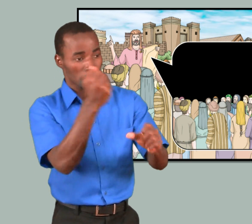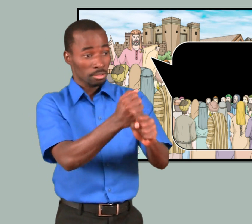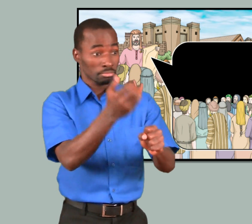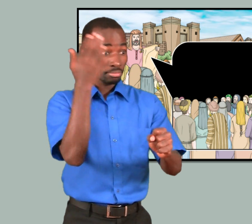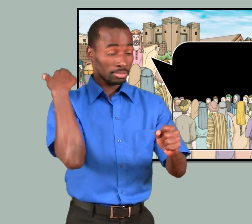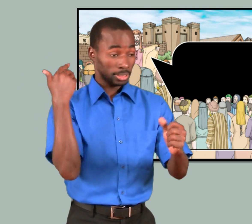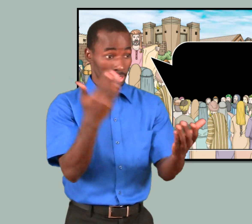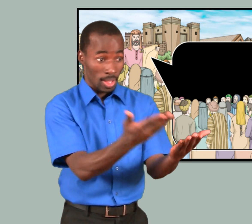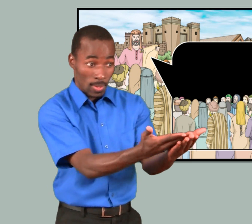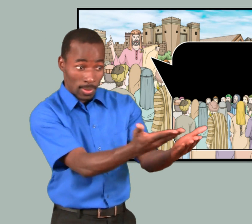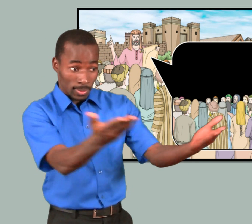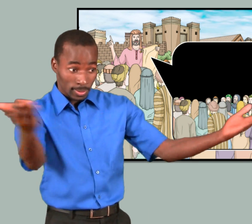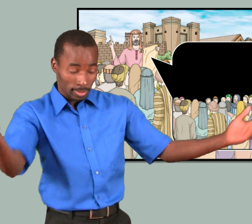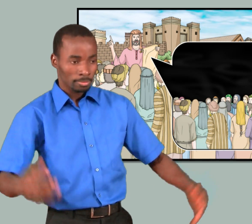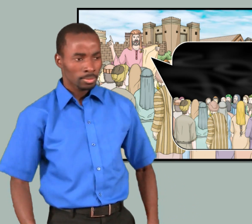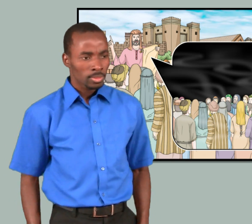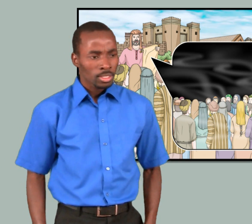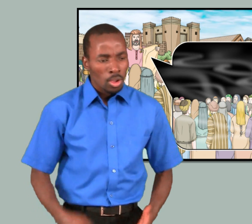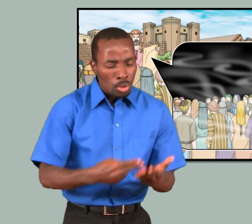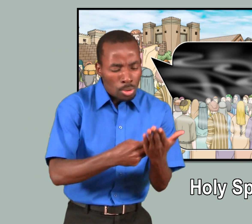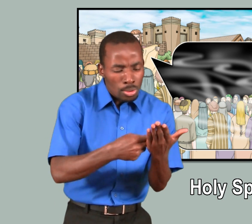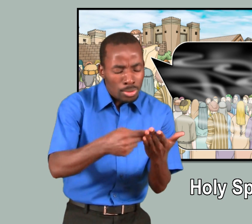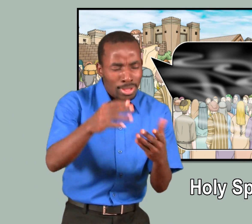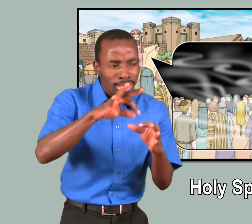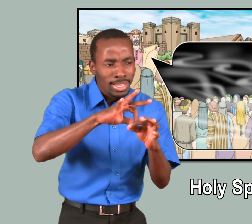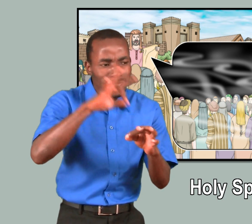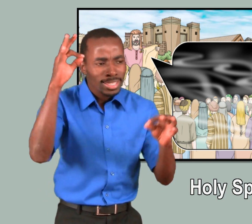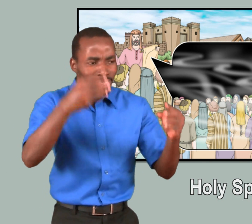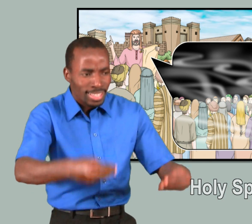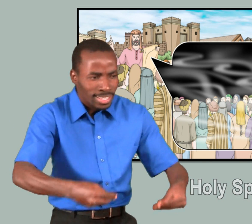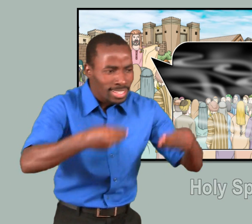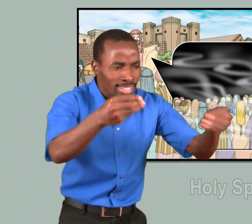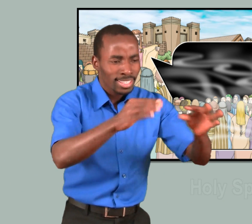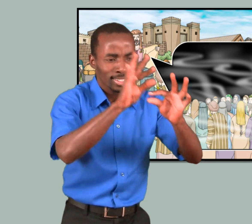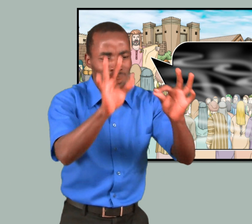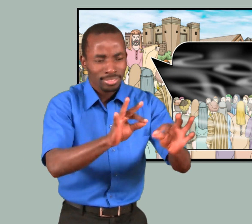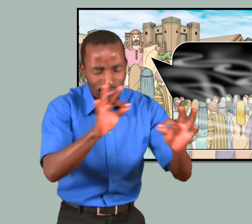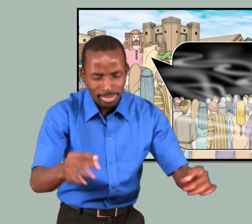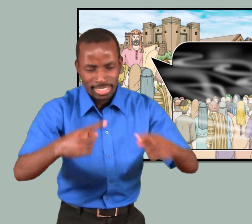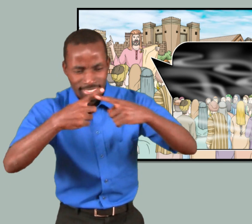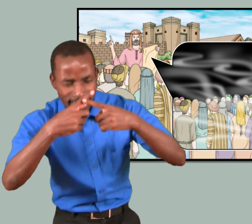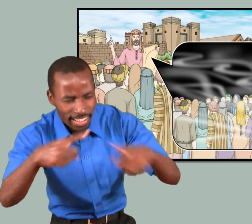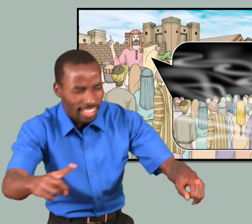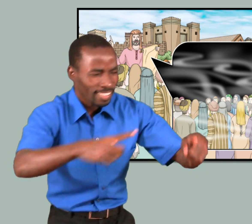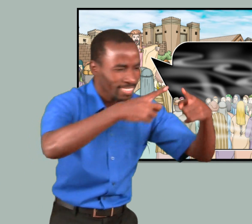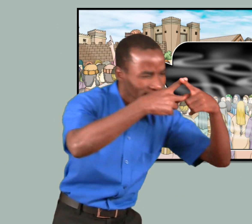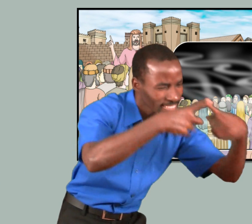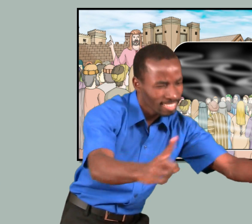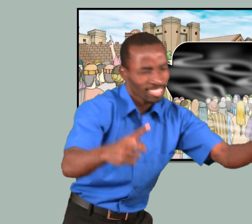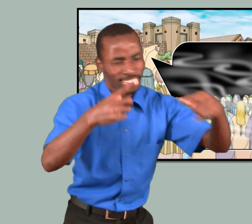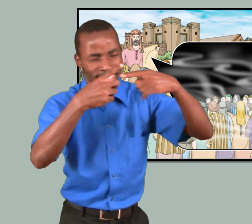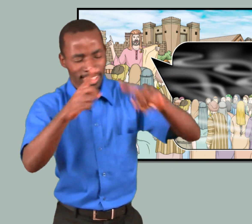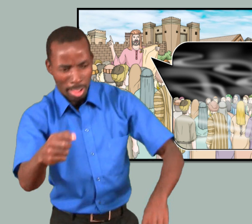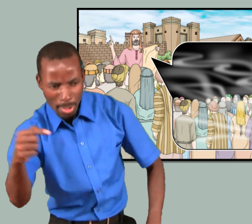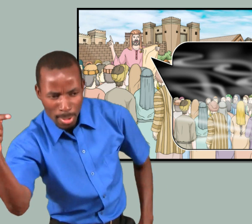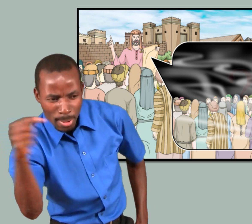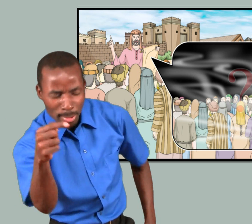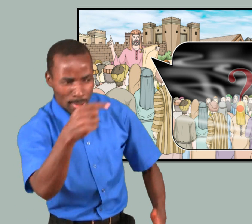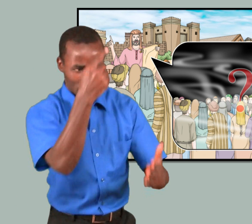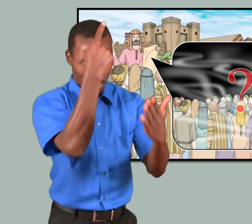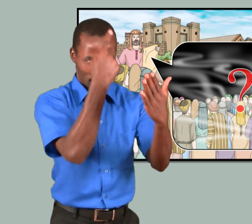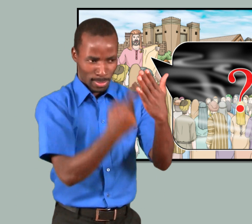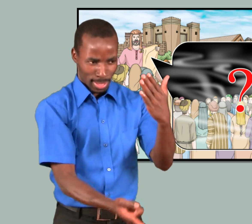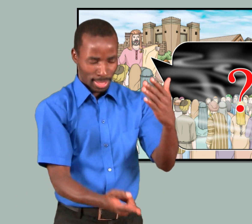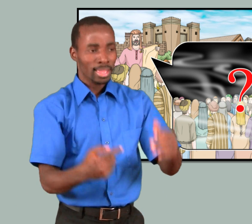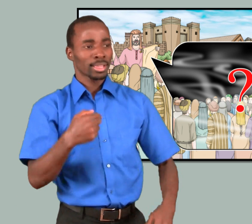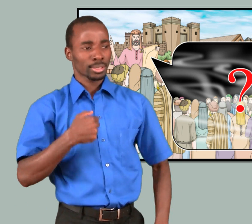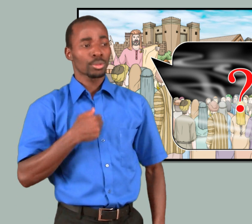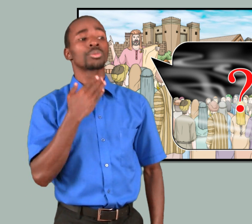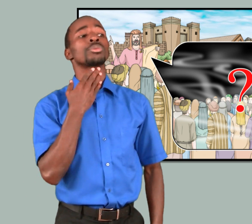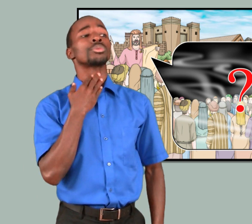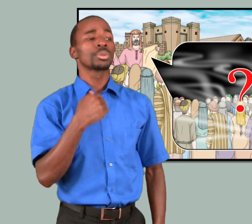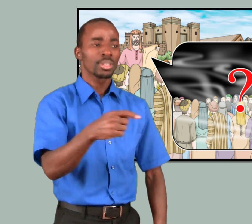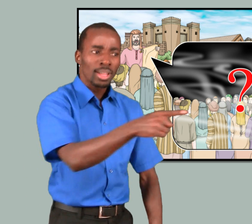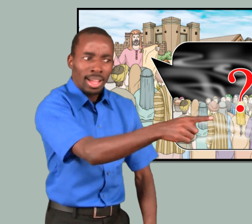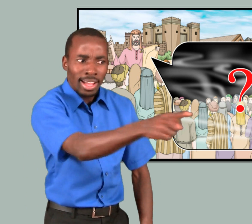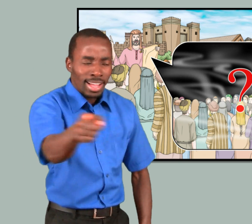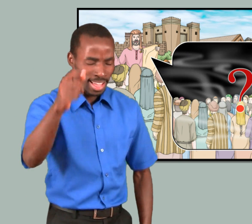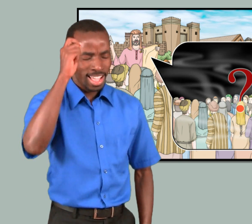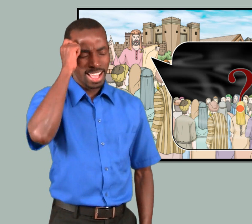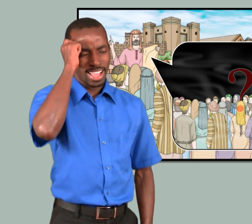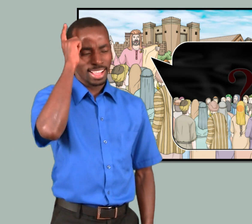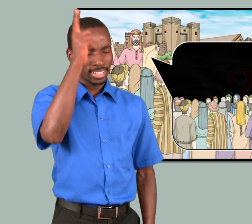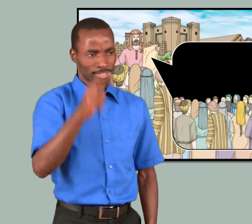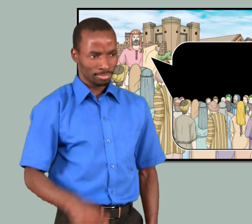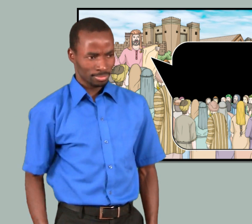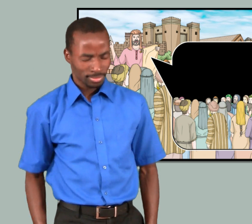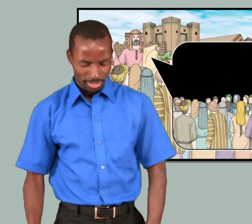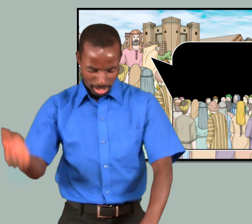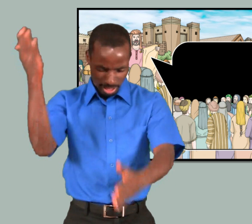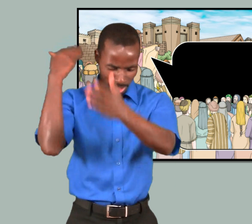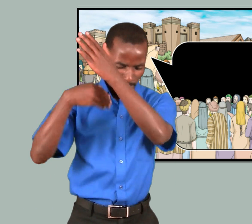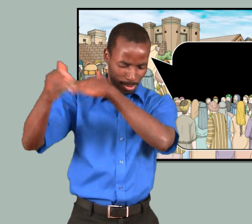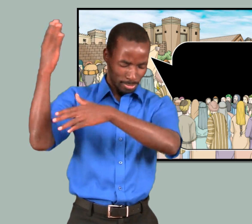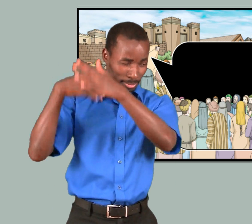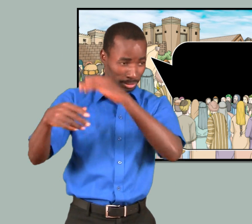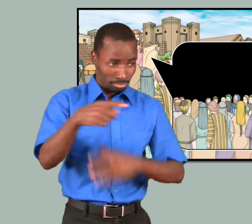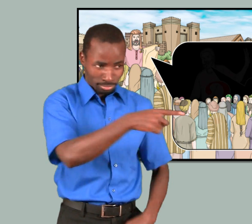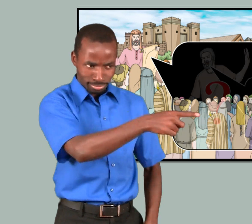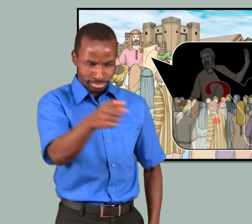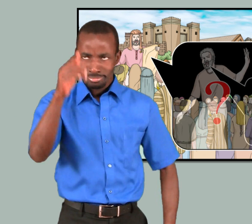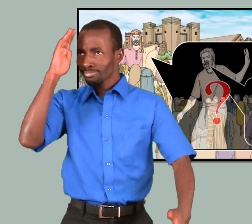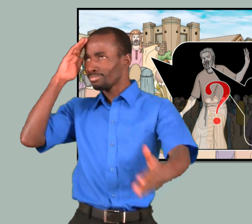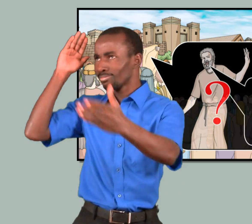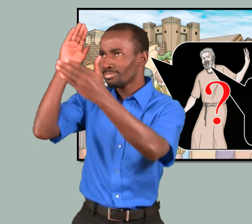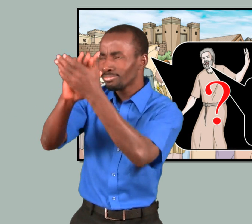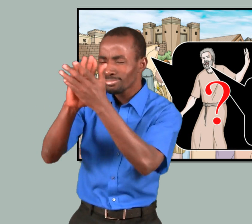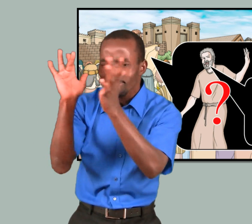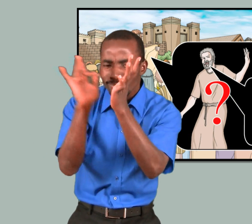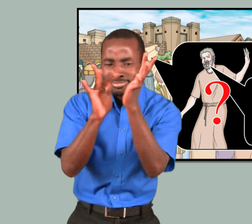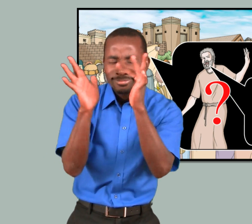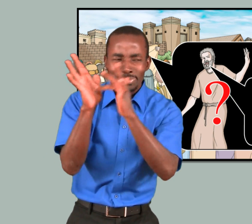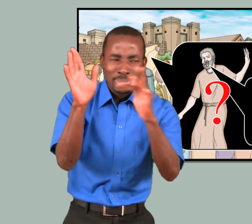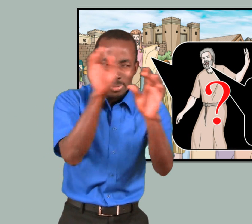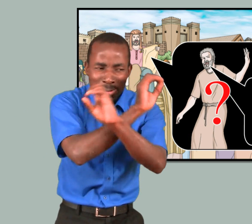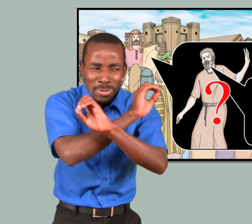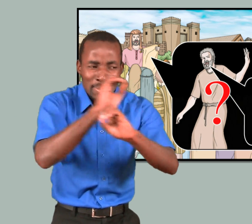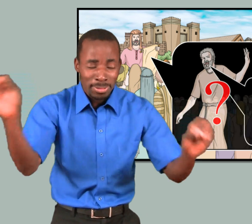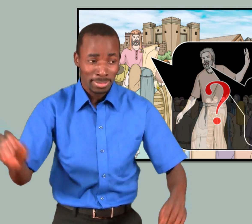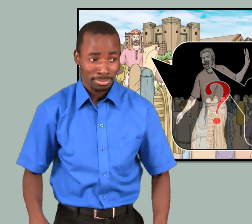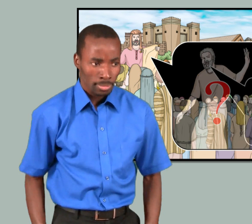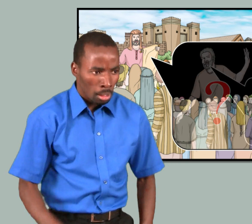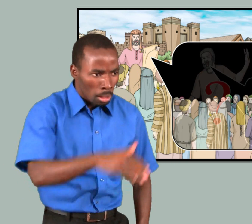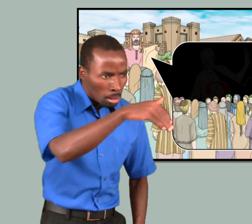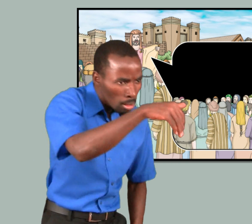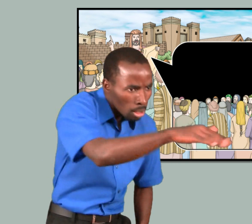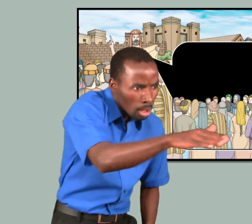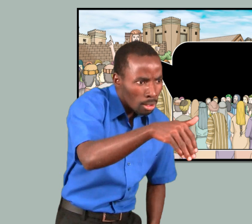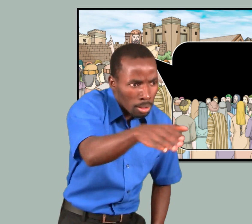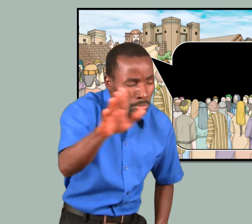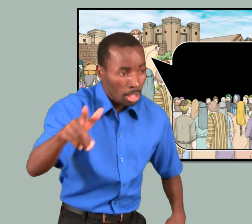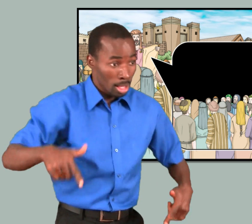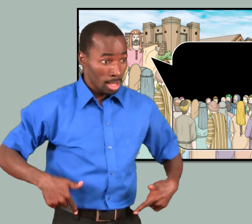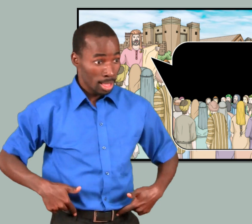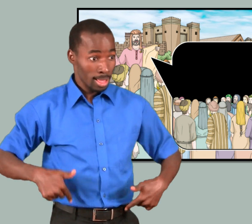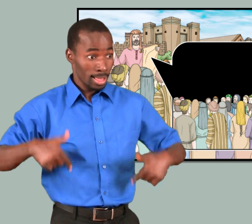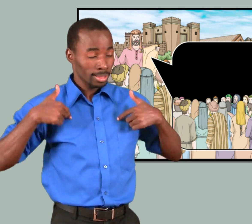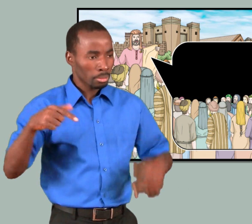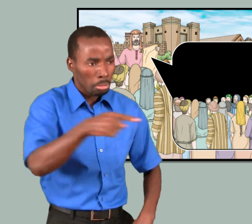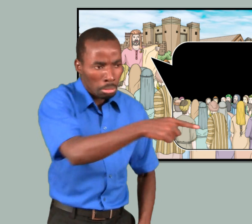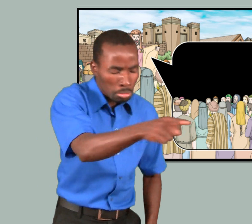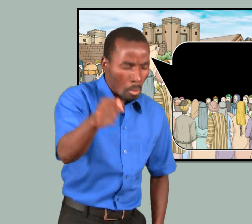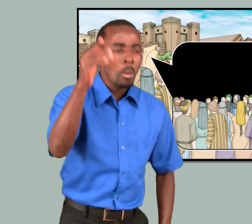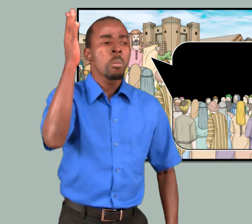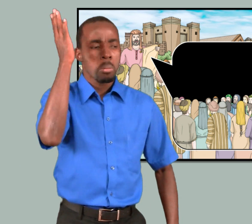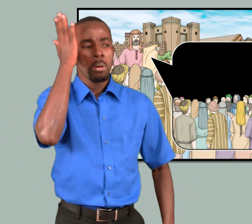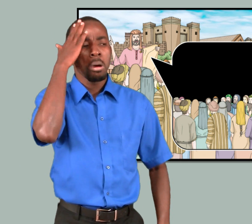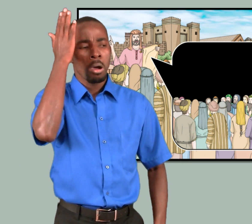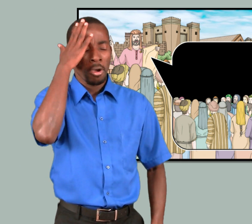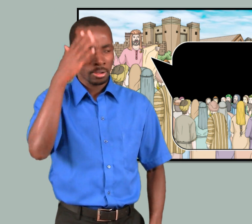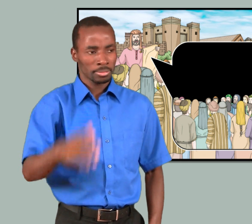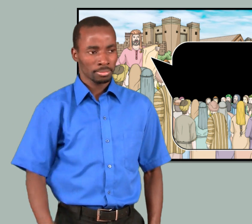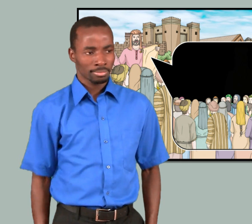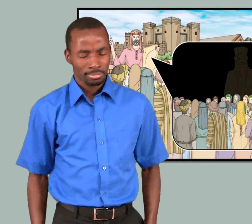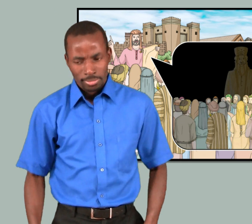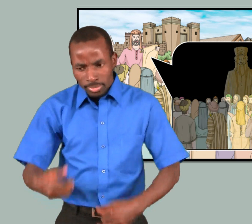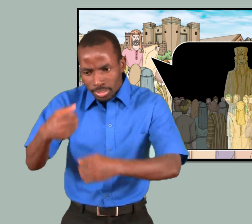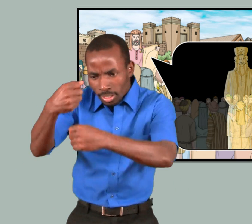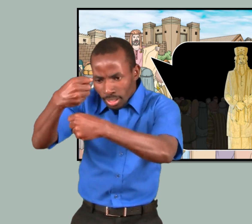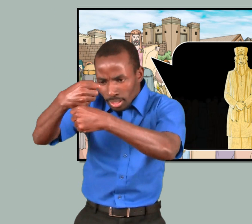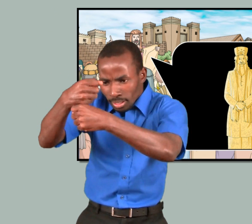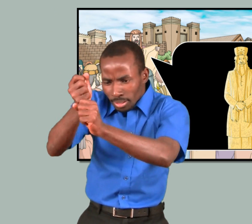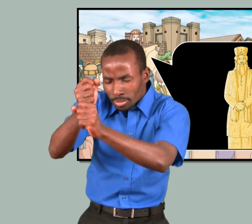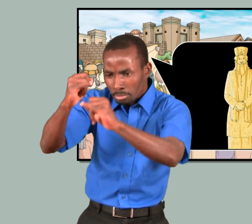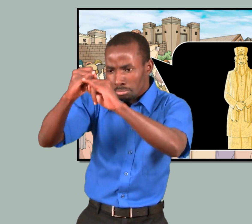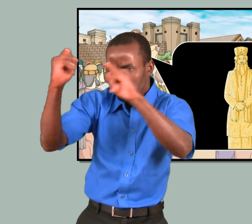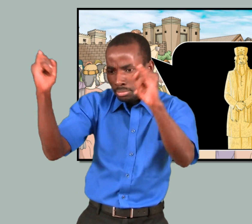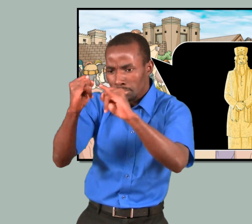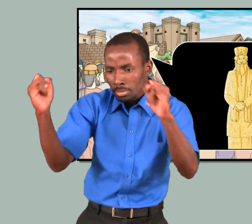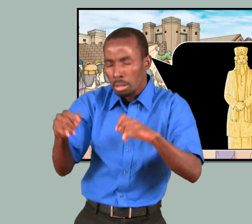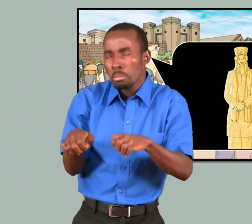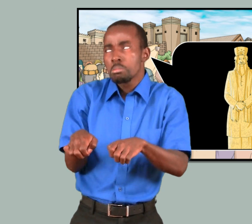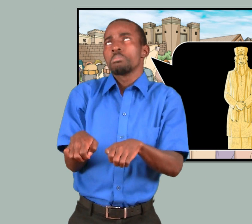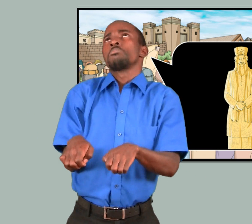Now about spiritual gifts, brothers, I do not want you to be uninformed.